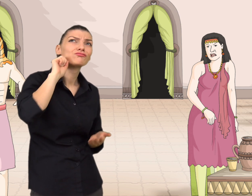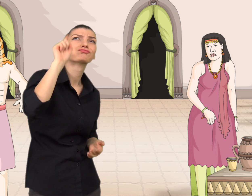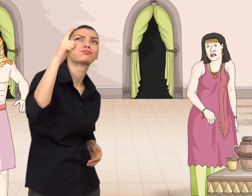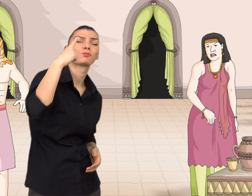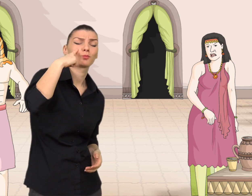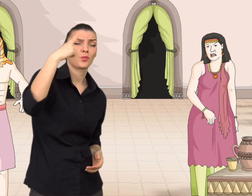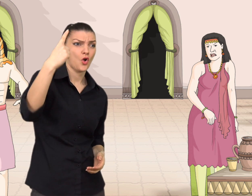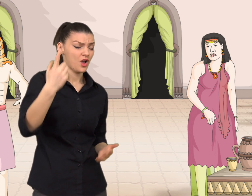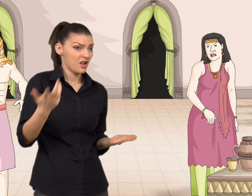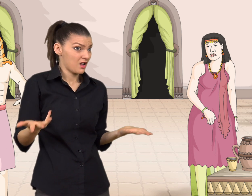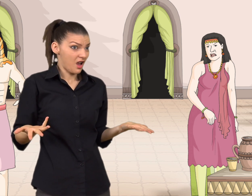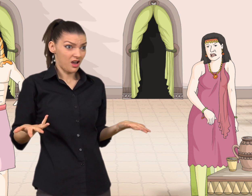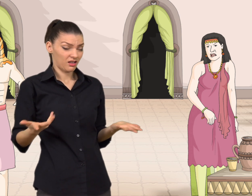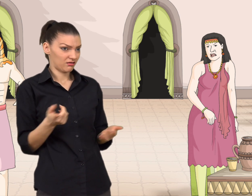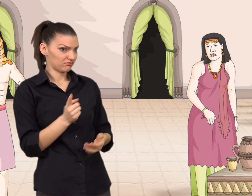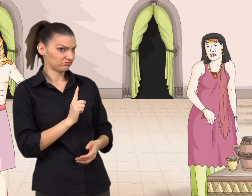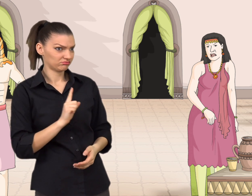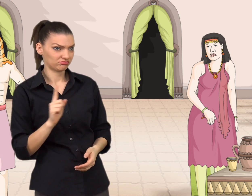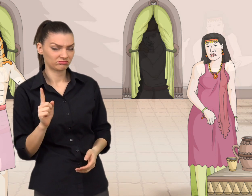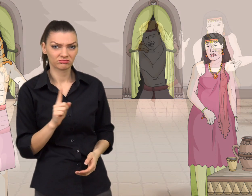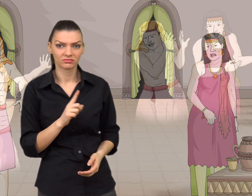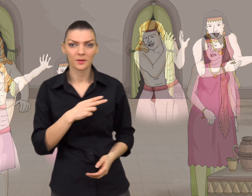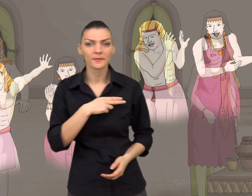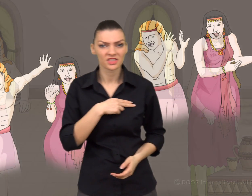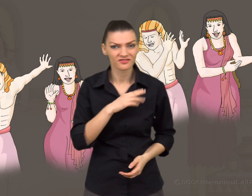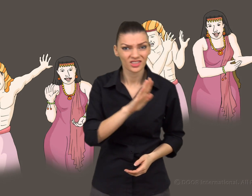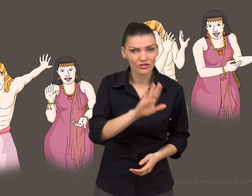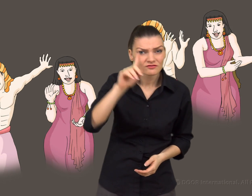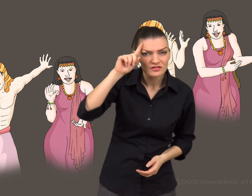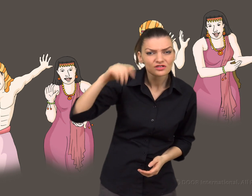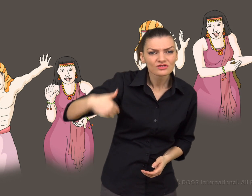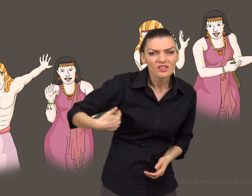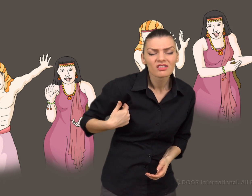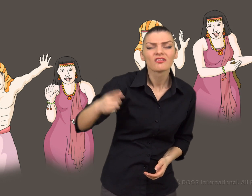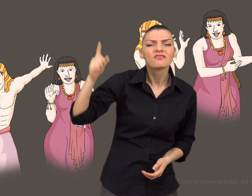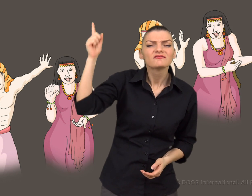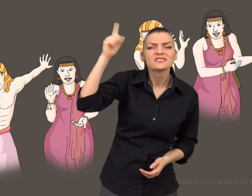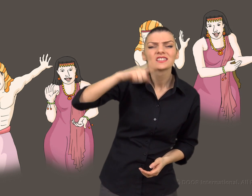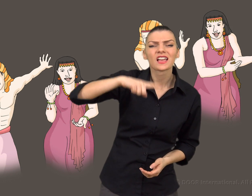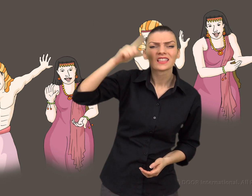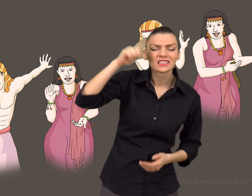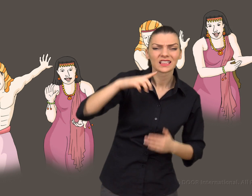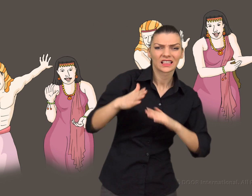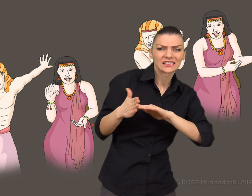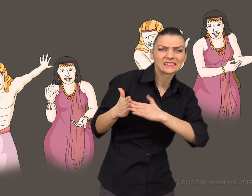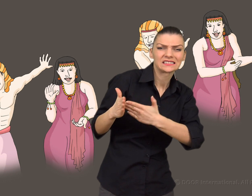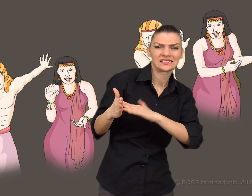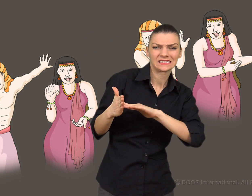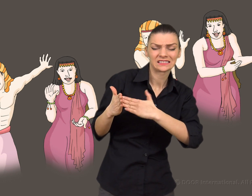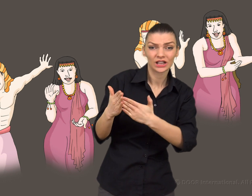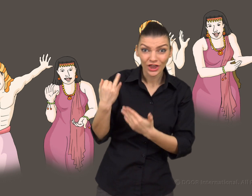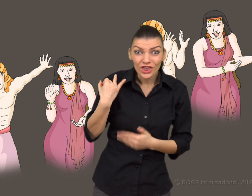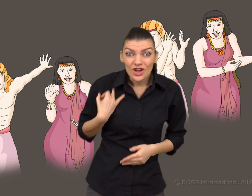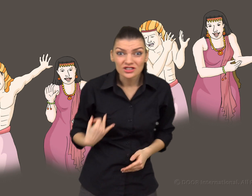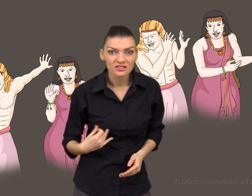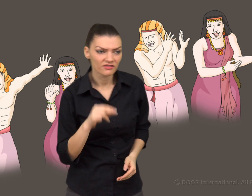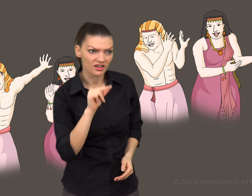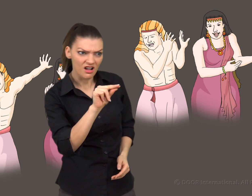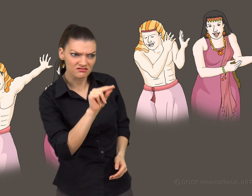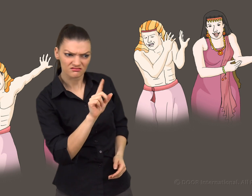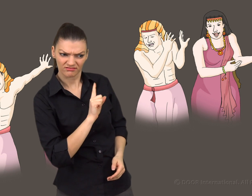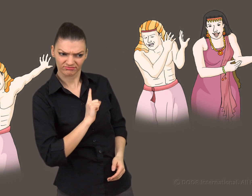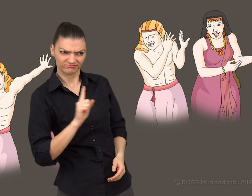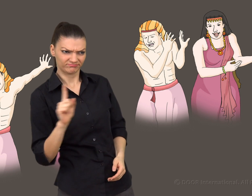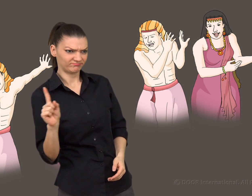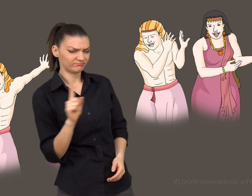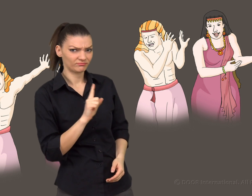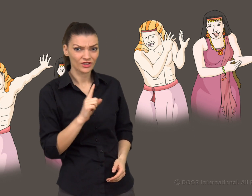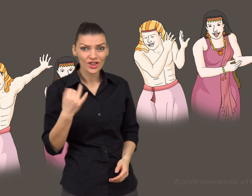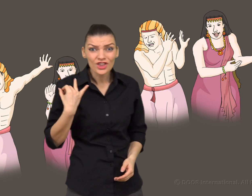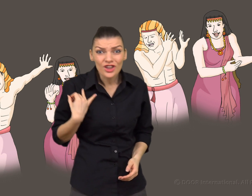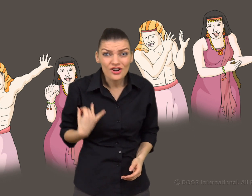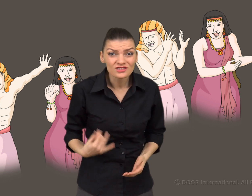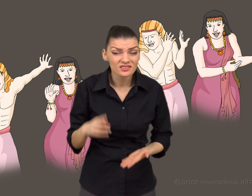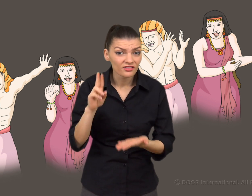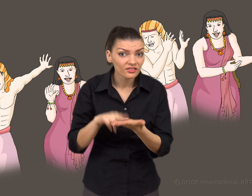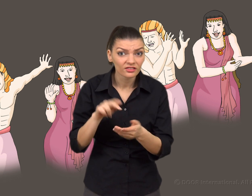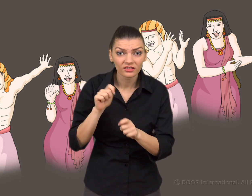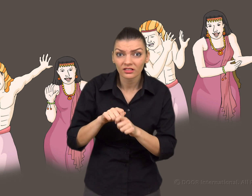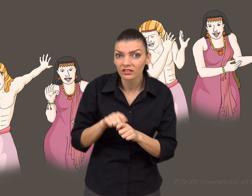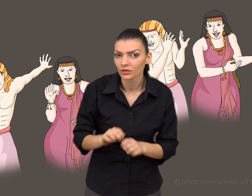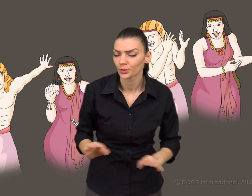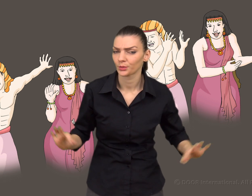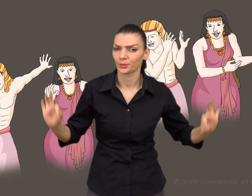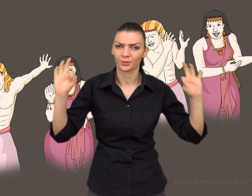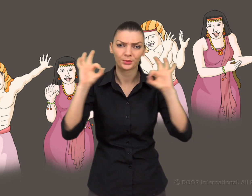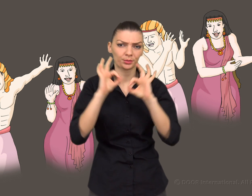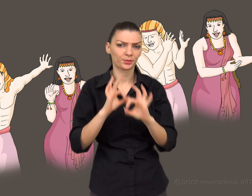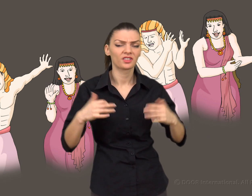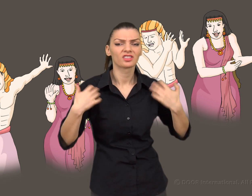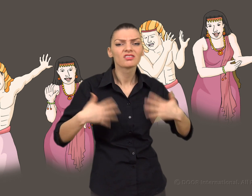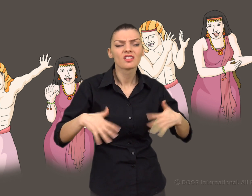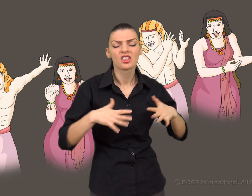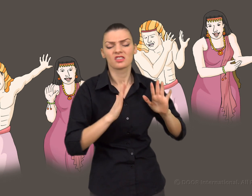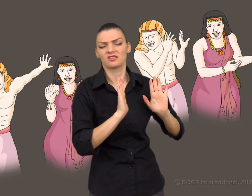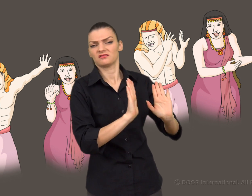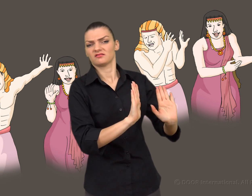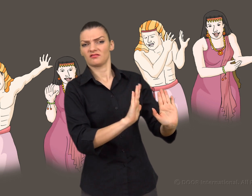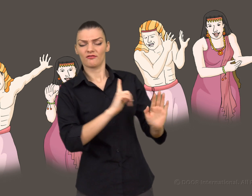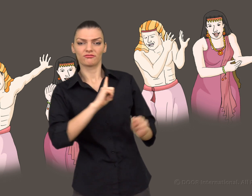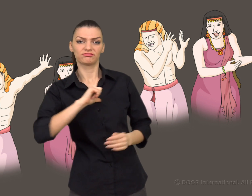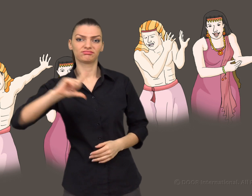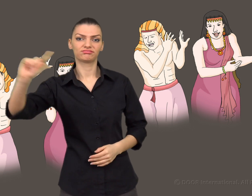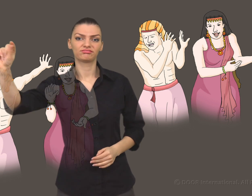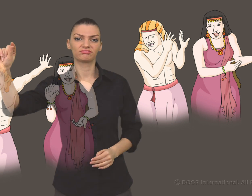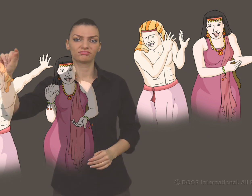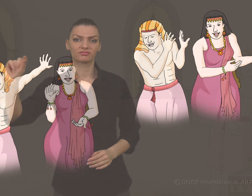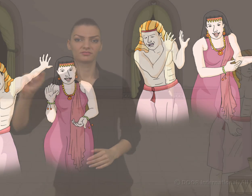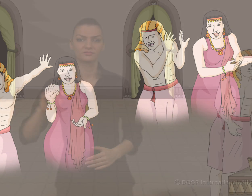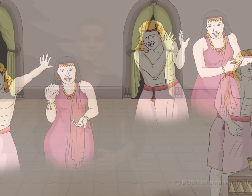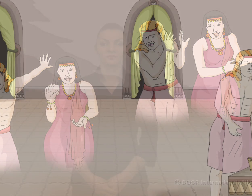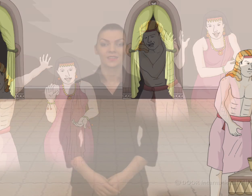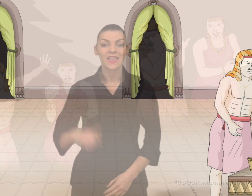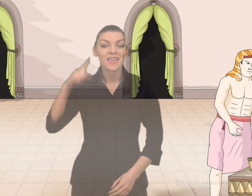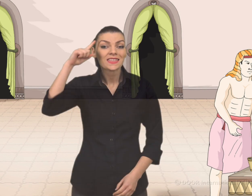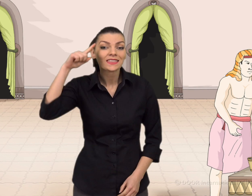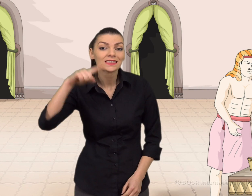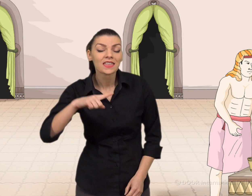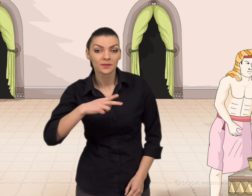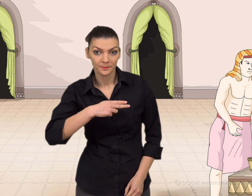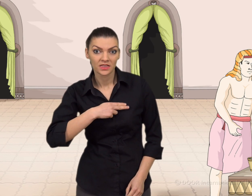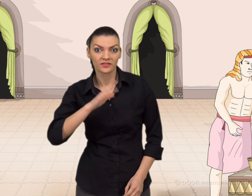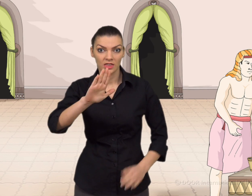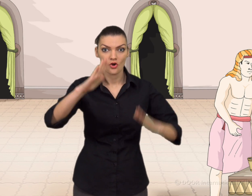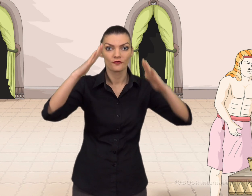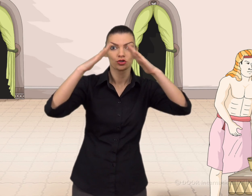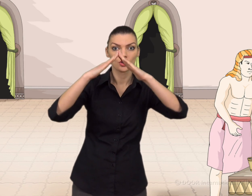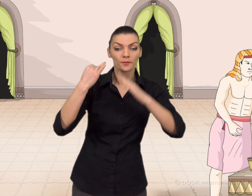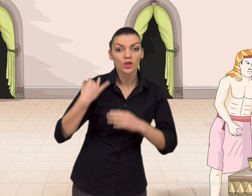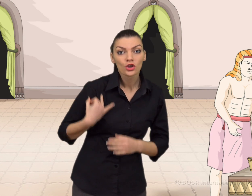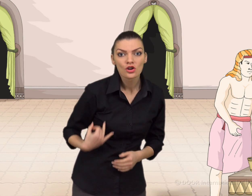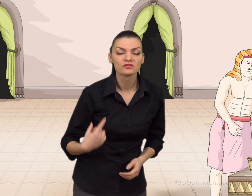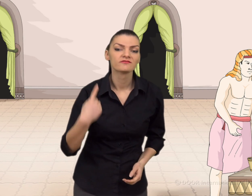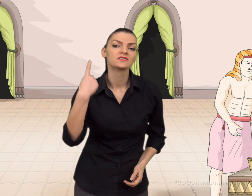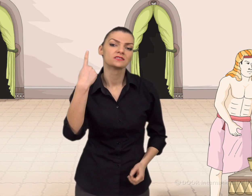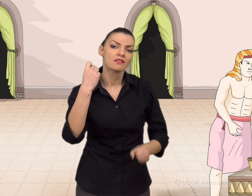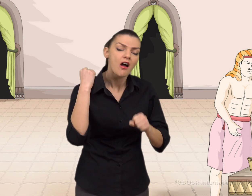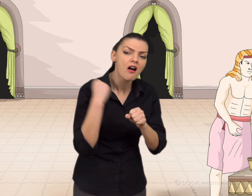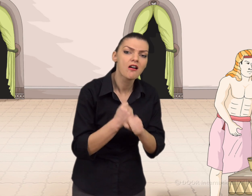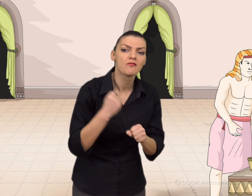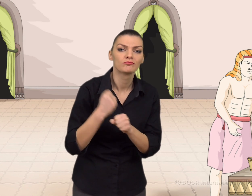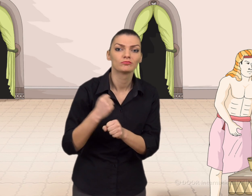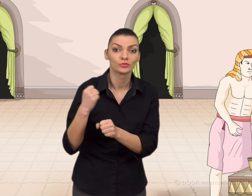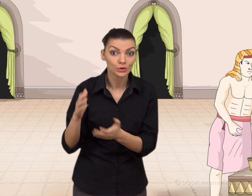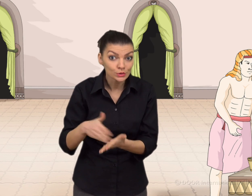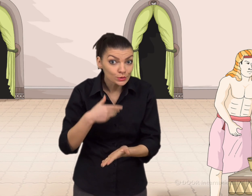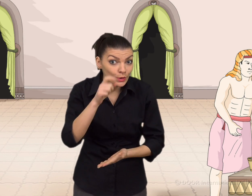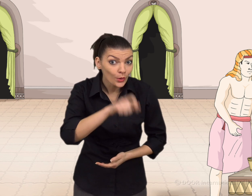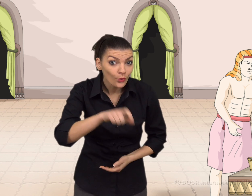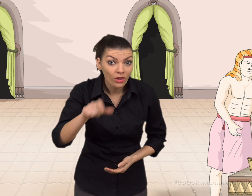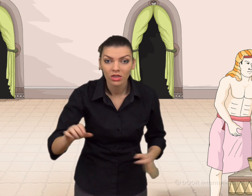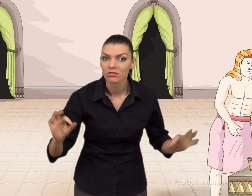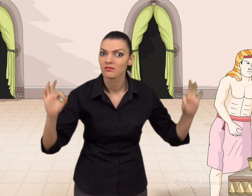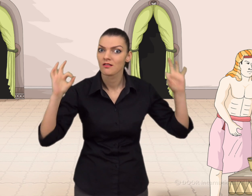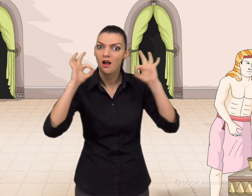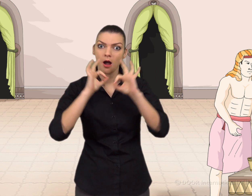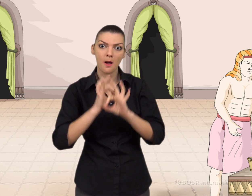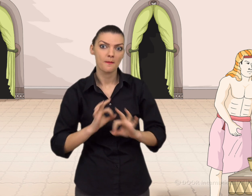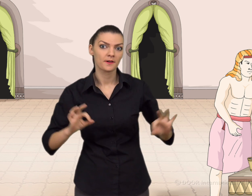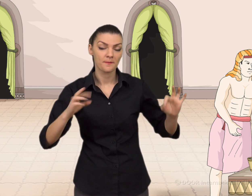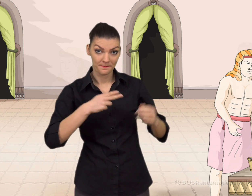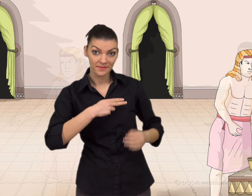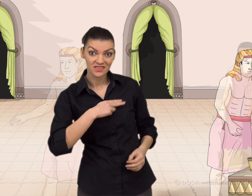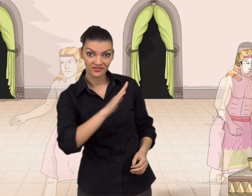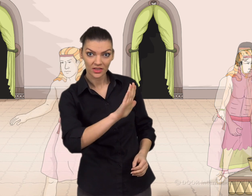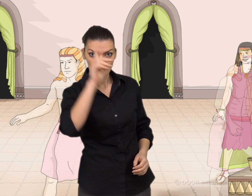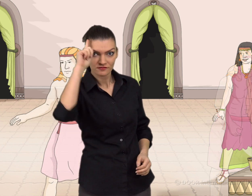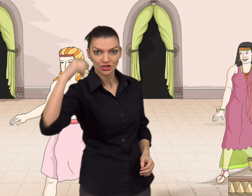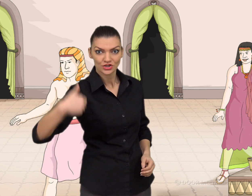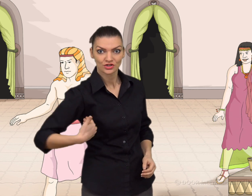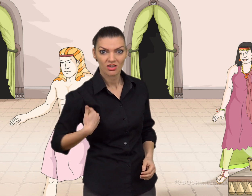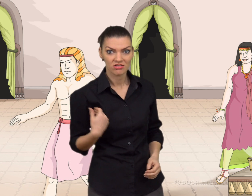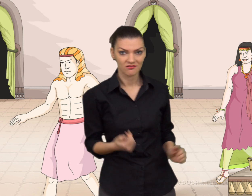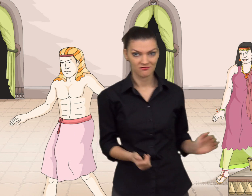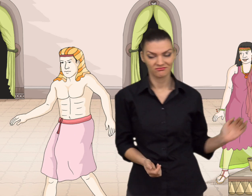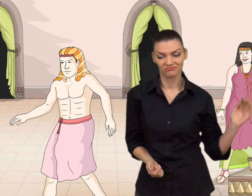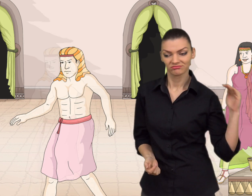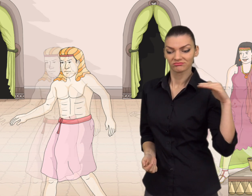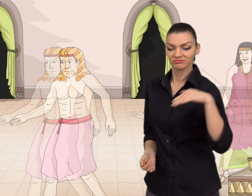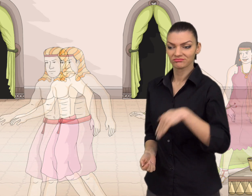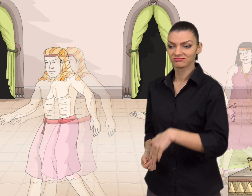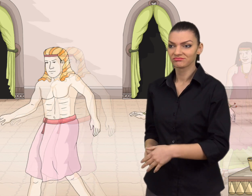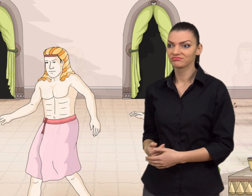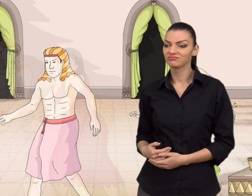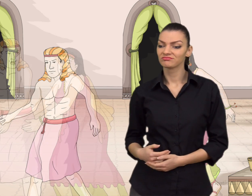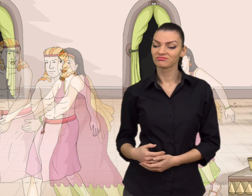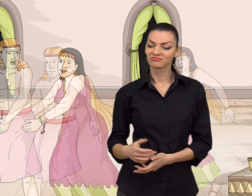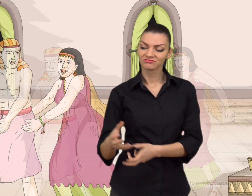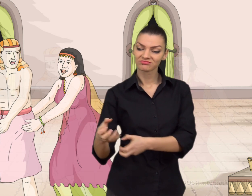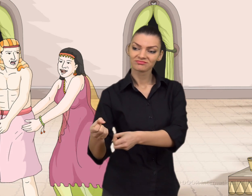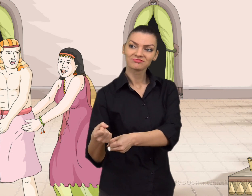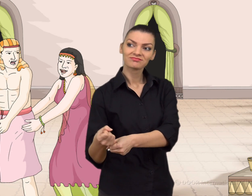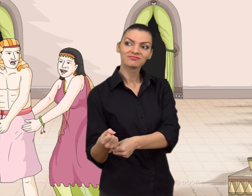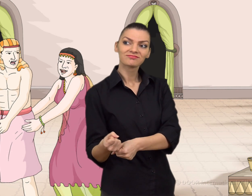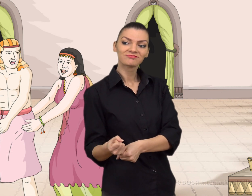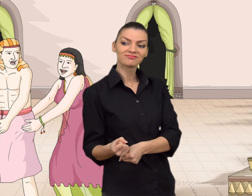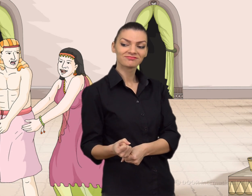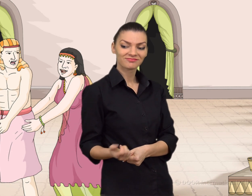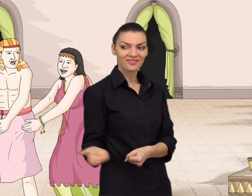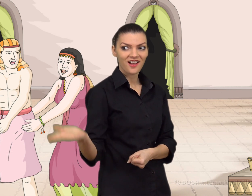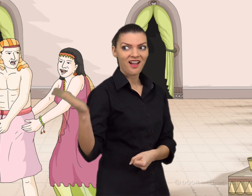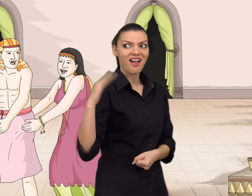Although Potiphar’s wife spoke to Joseph day after day, he refused to go to bed with her or even be near her. One day, however, Joseph went into the house to attend to his work, and not a single household servant was inside.